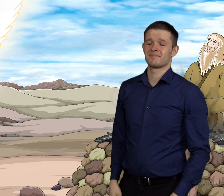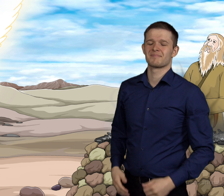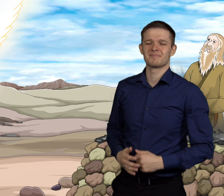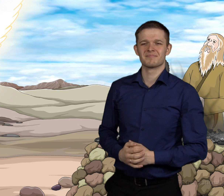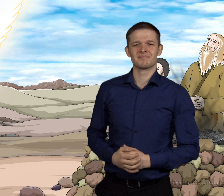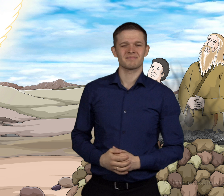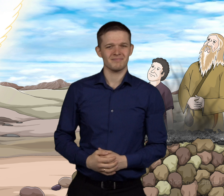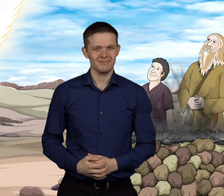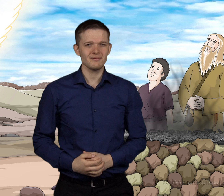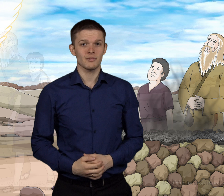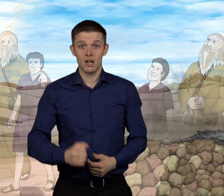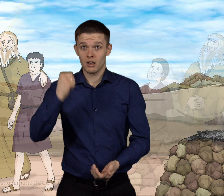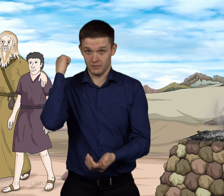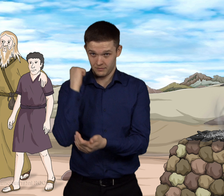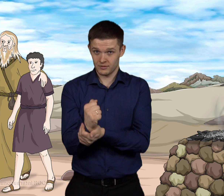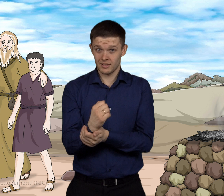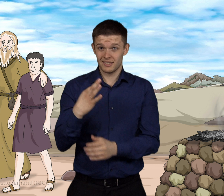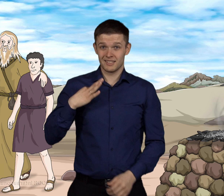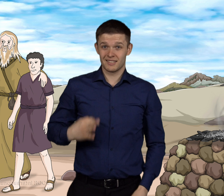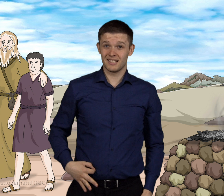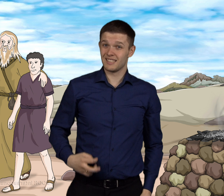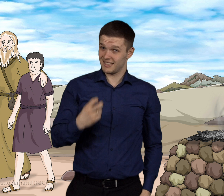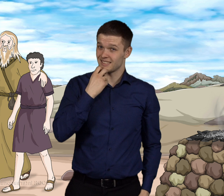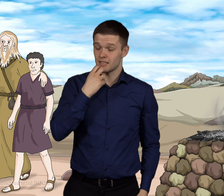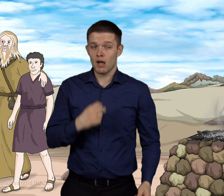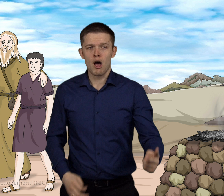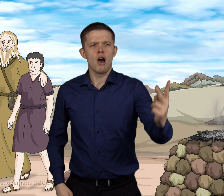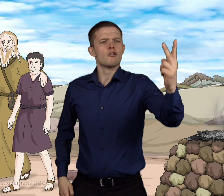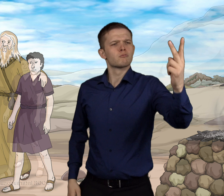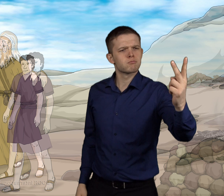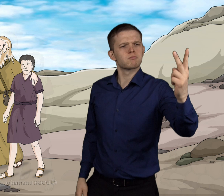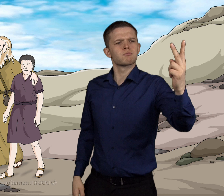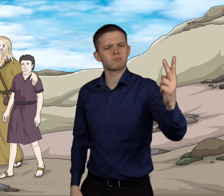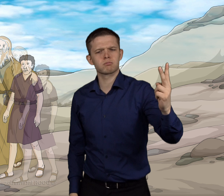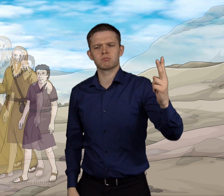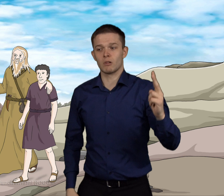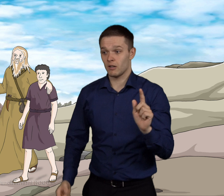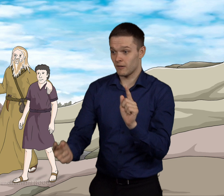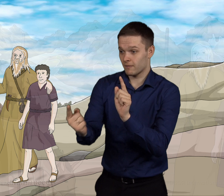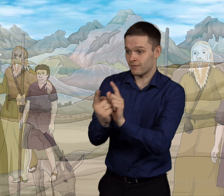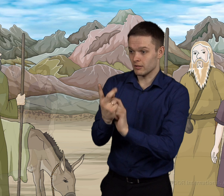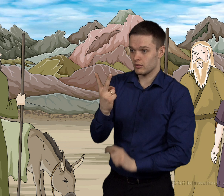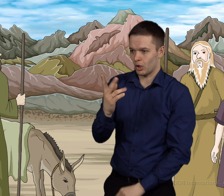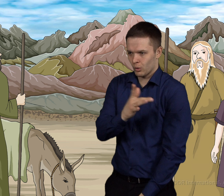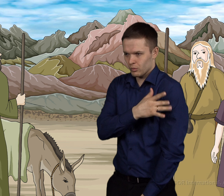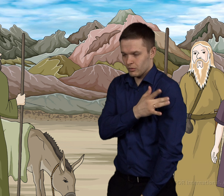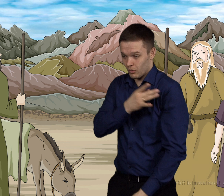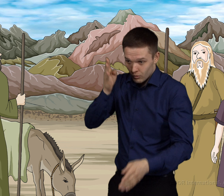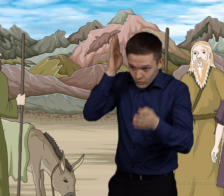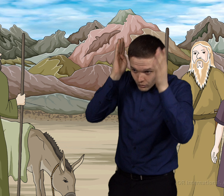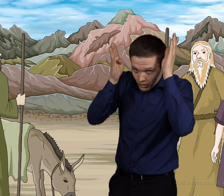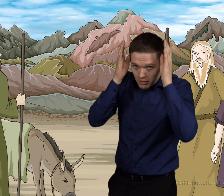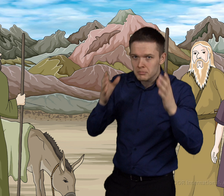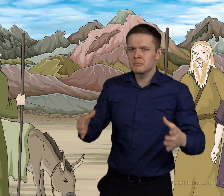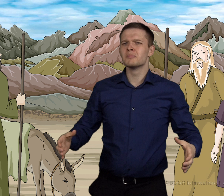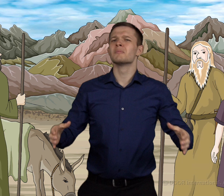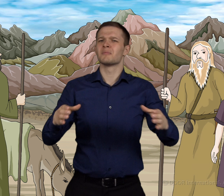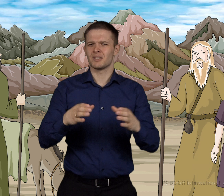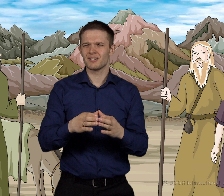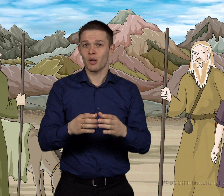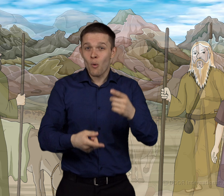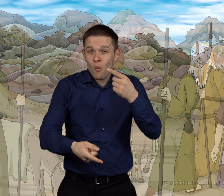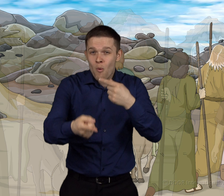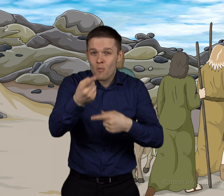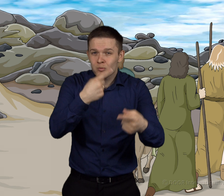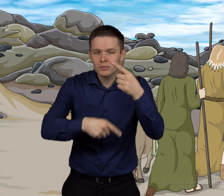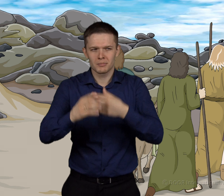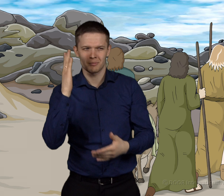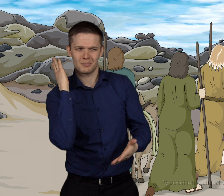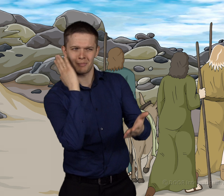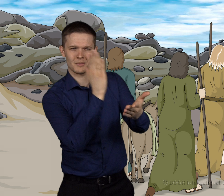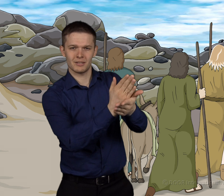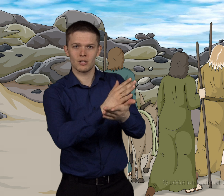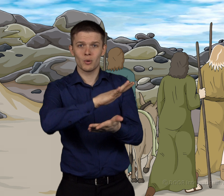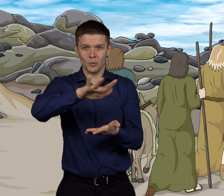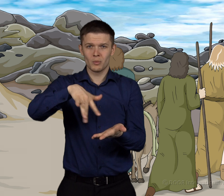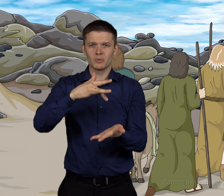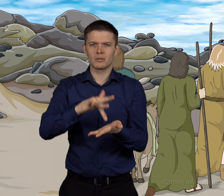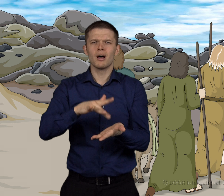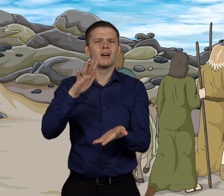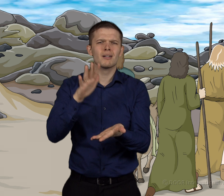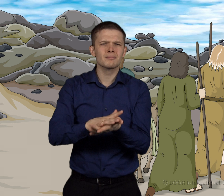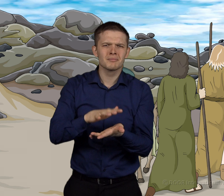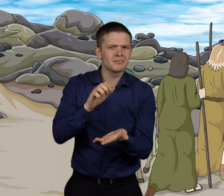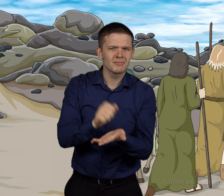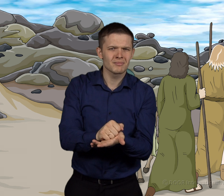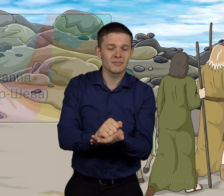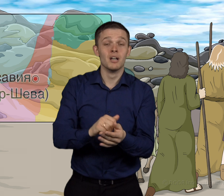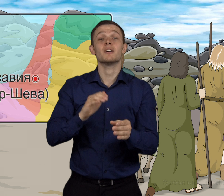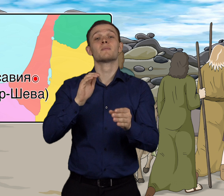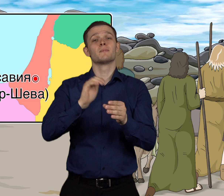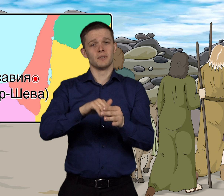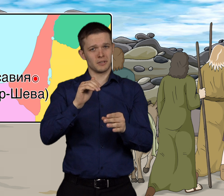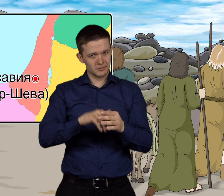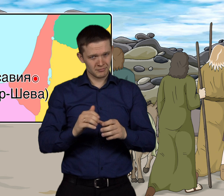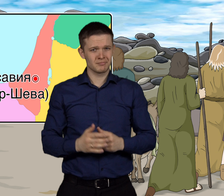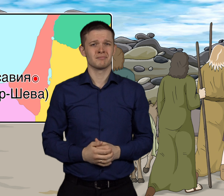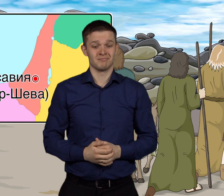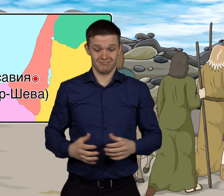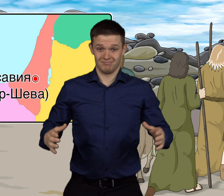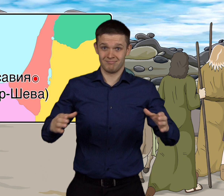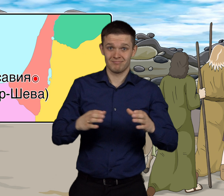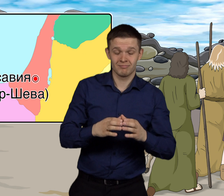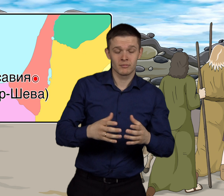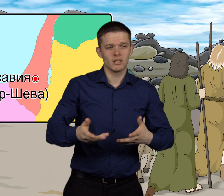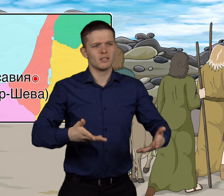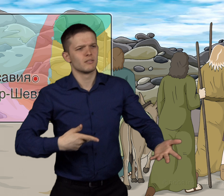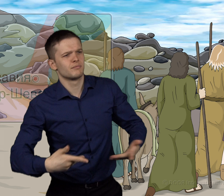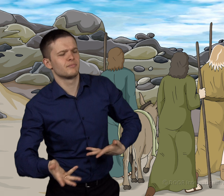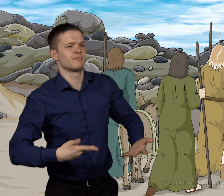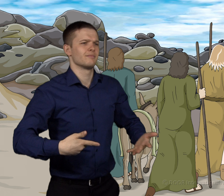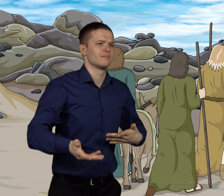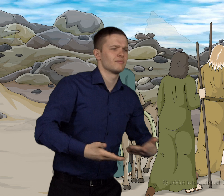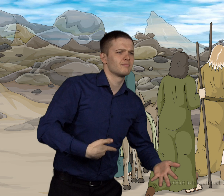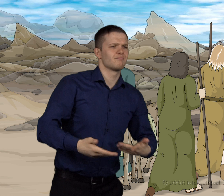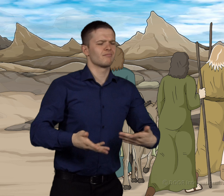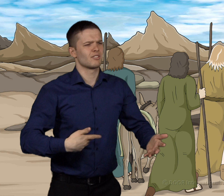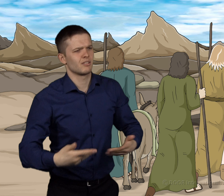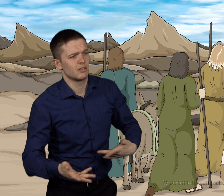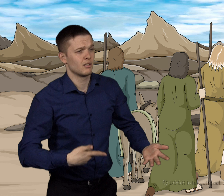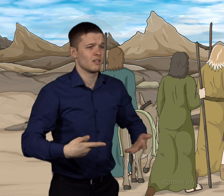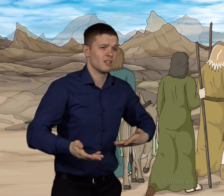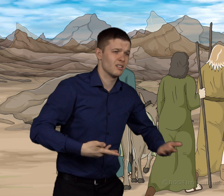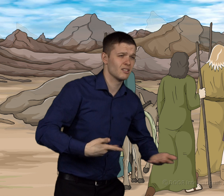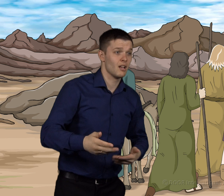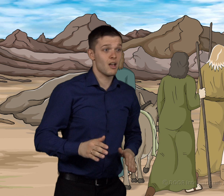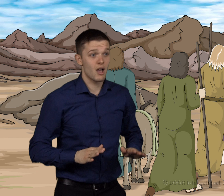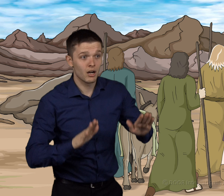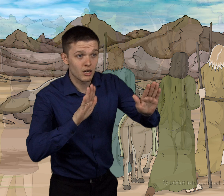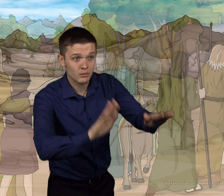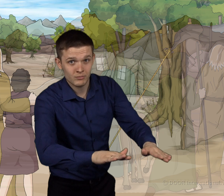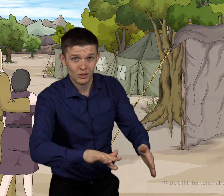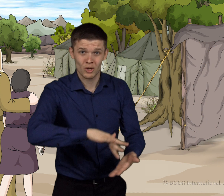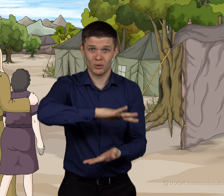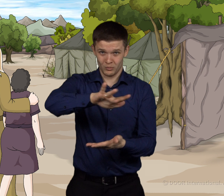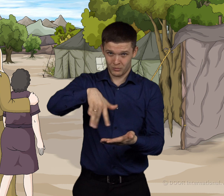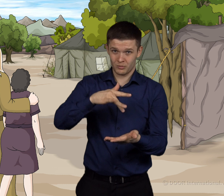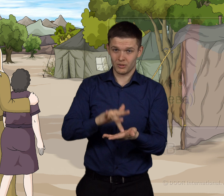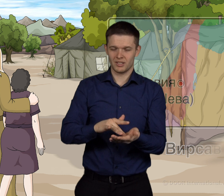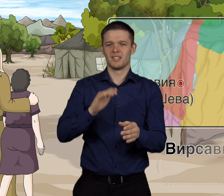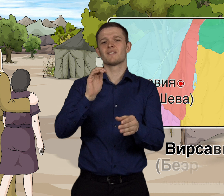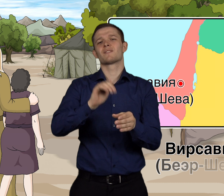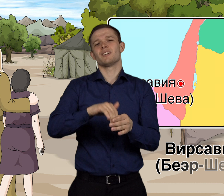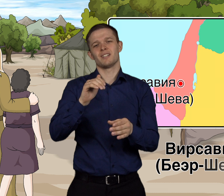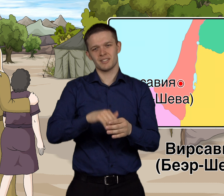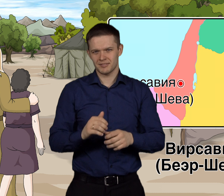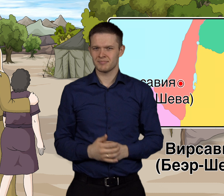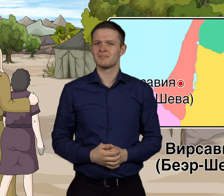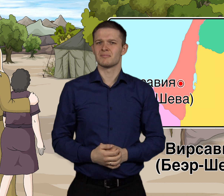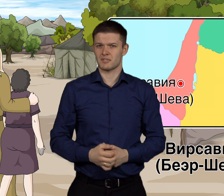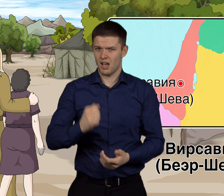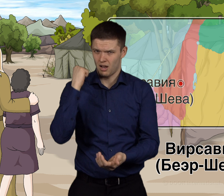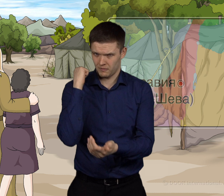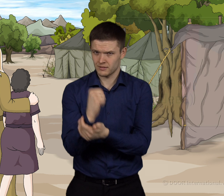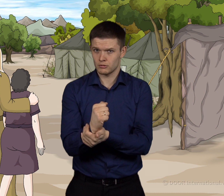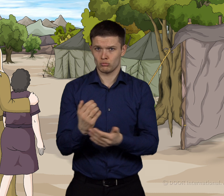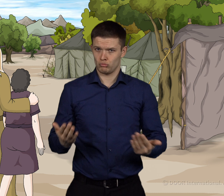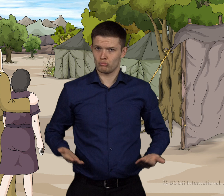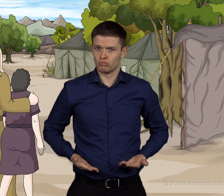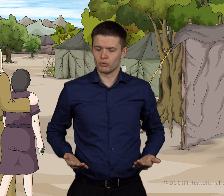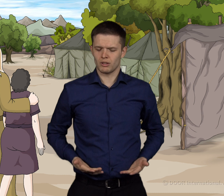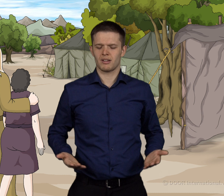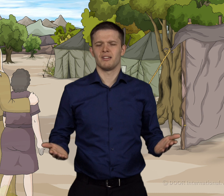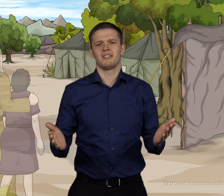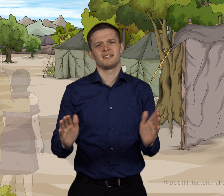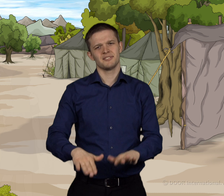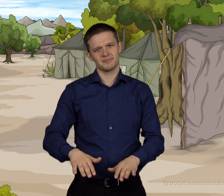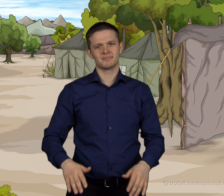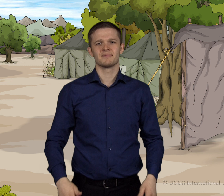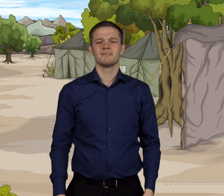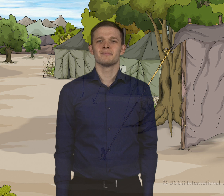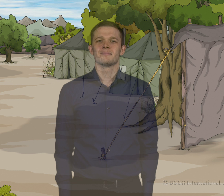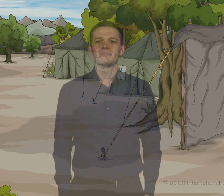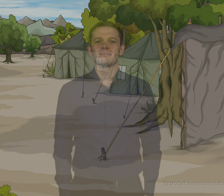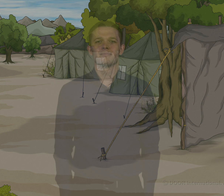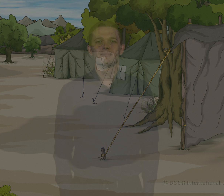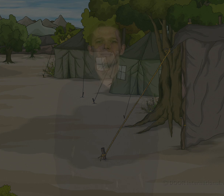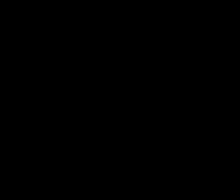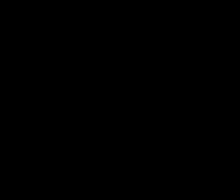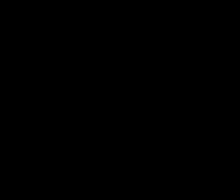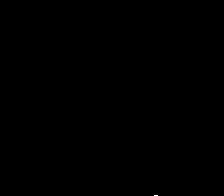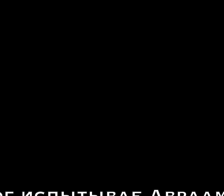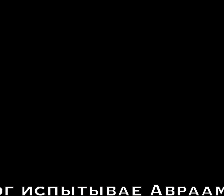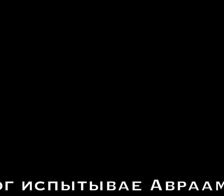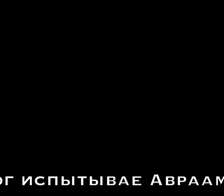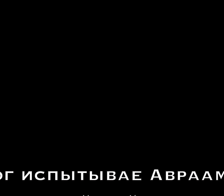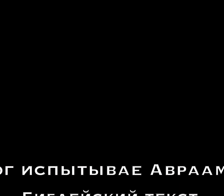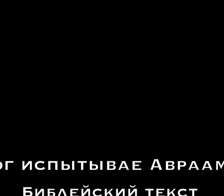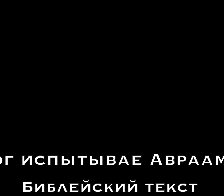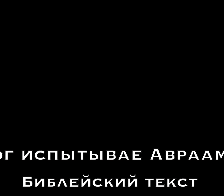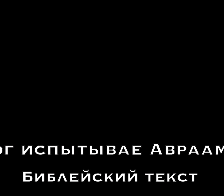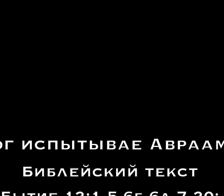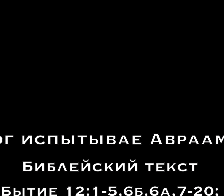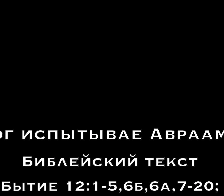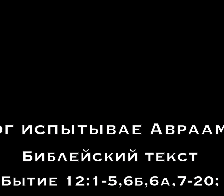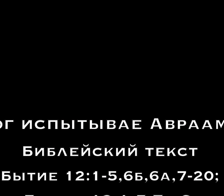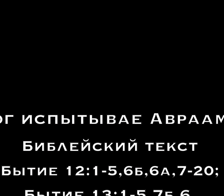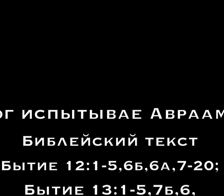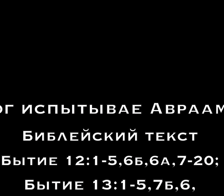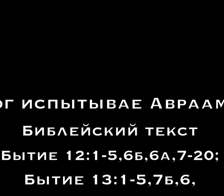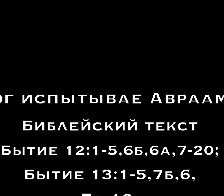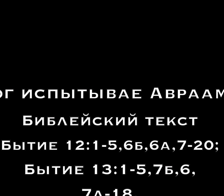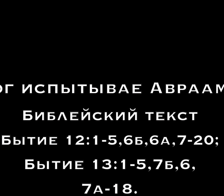Abraham went back to his servants, and they got up and set out together for Beersheba. And Abraham settled in Beersheba.